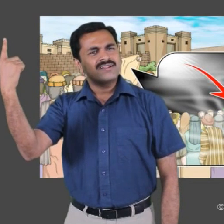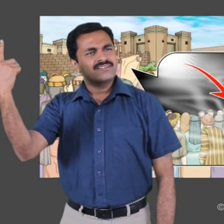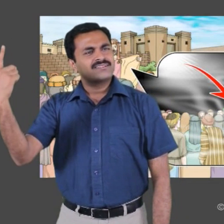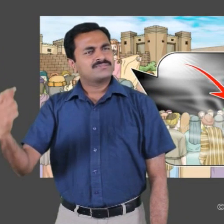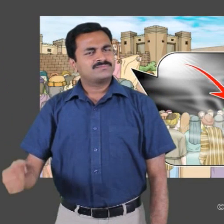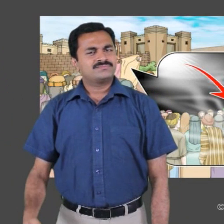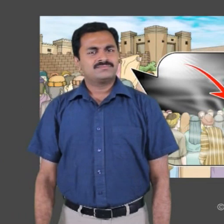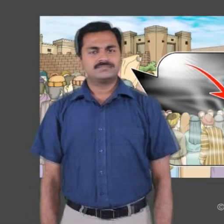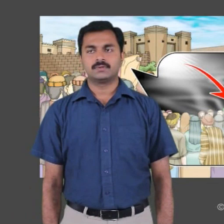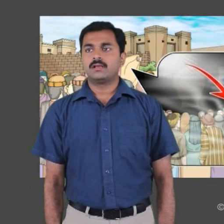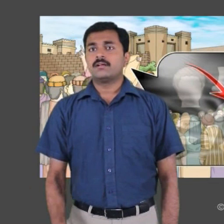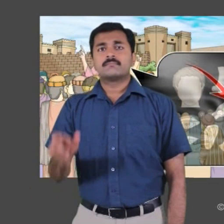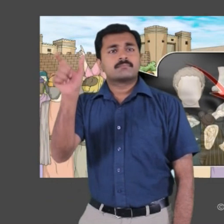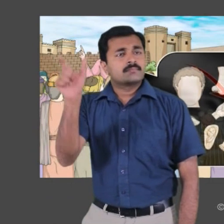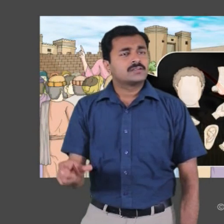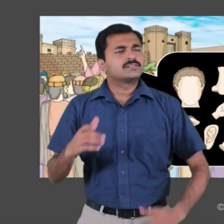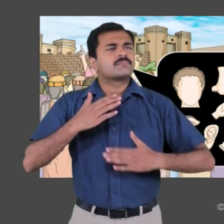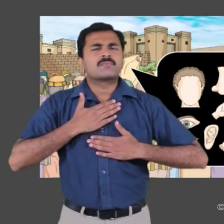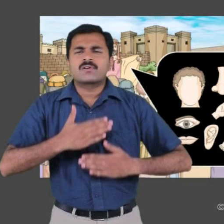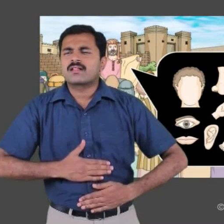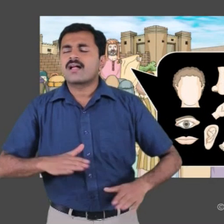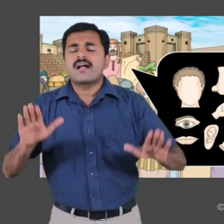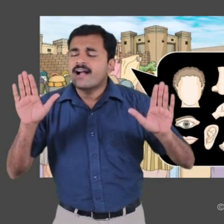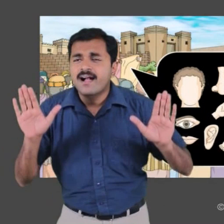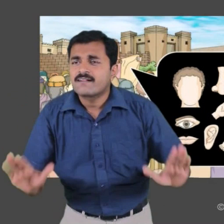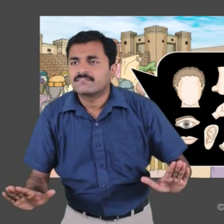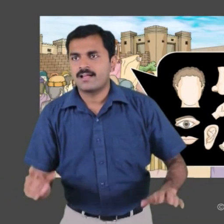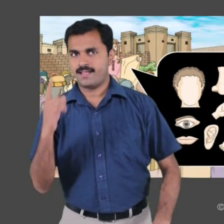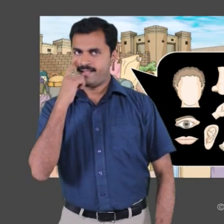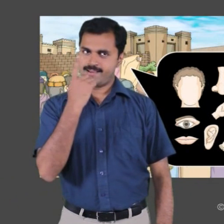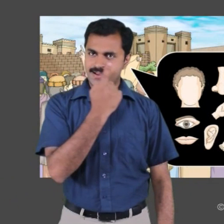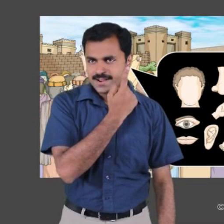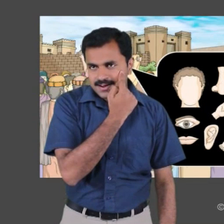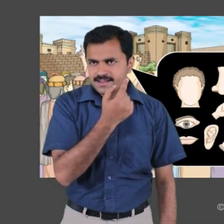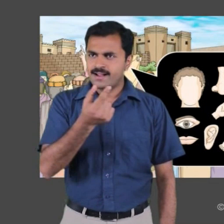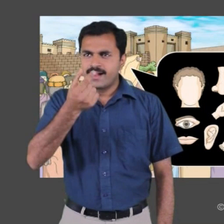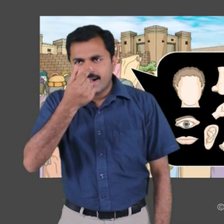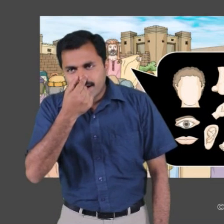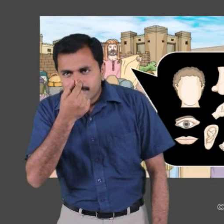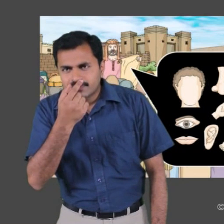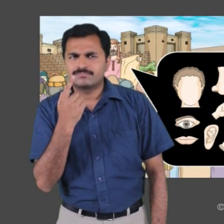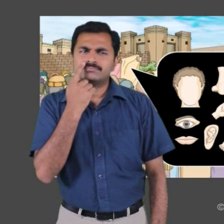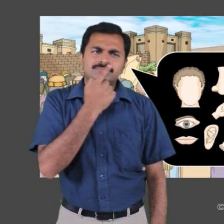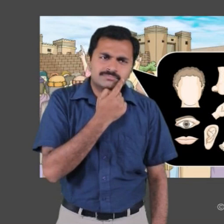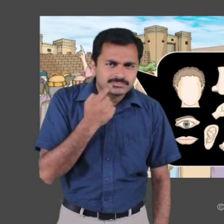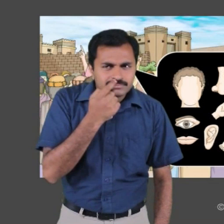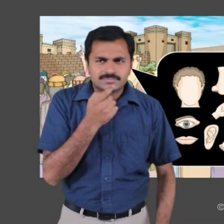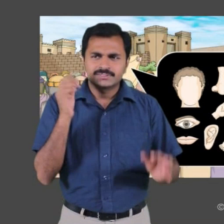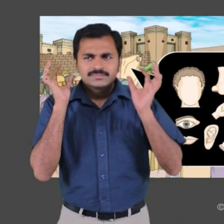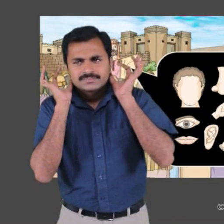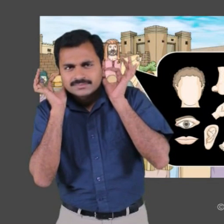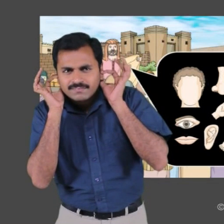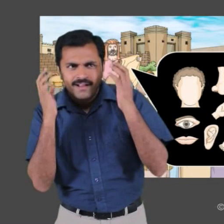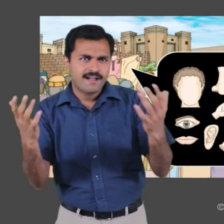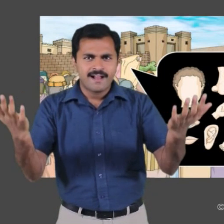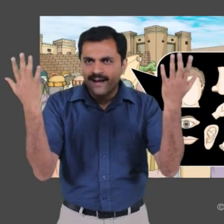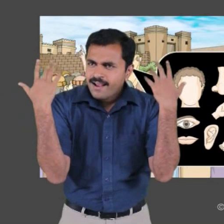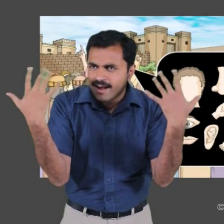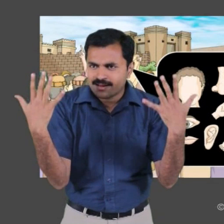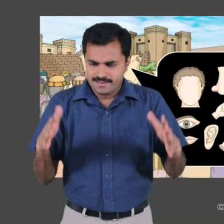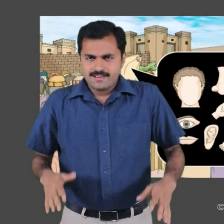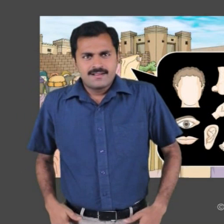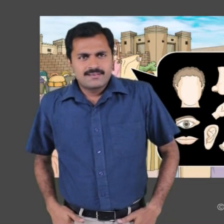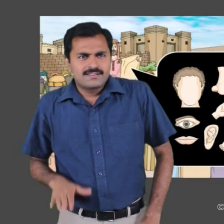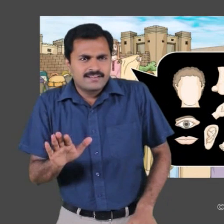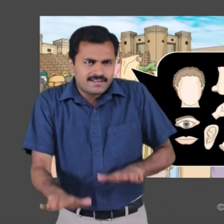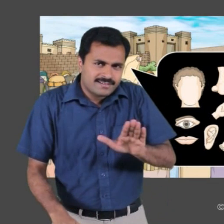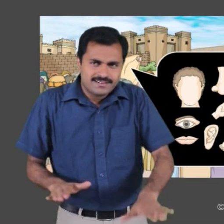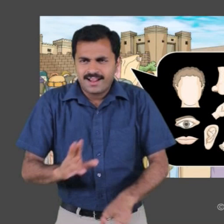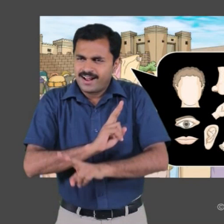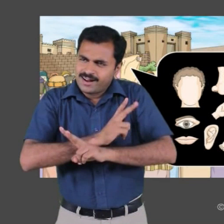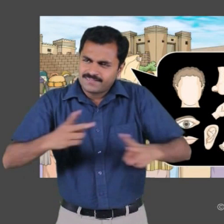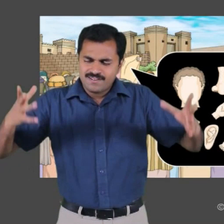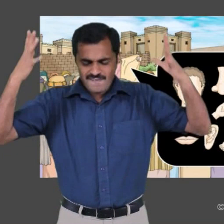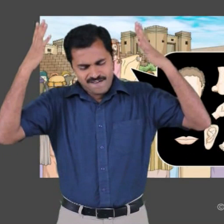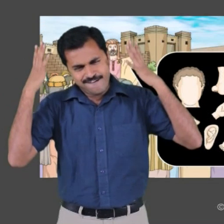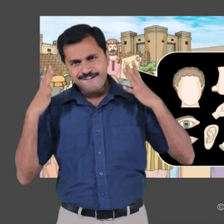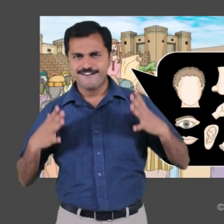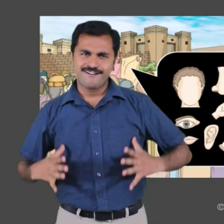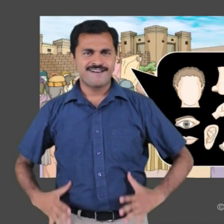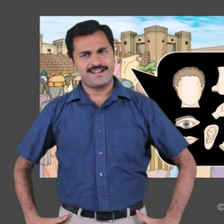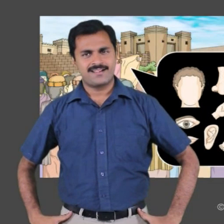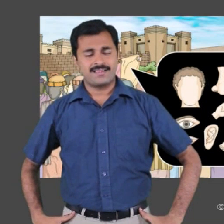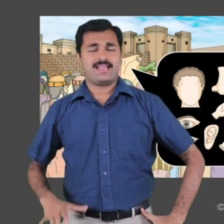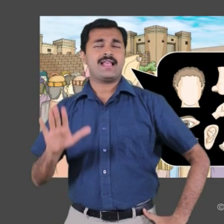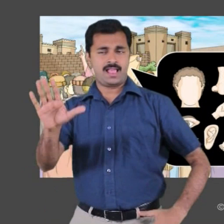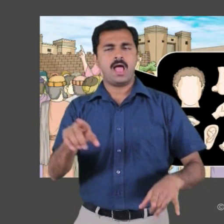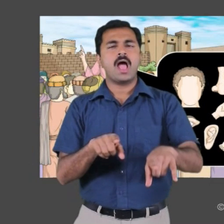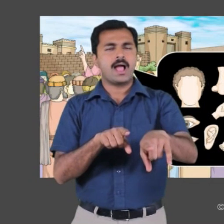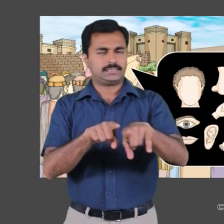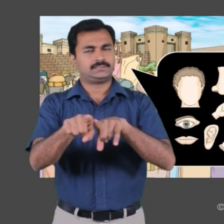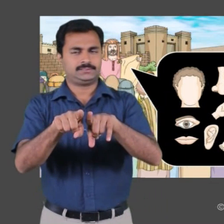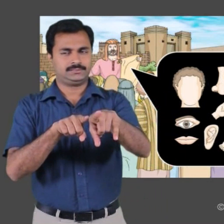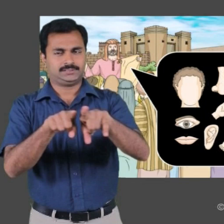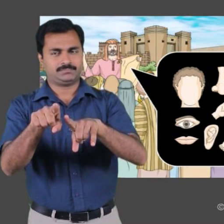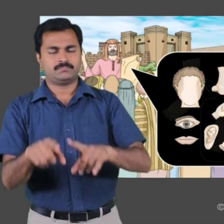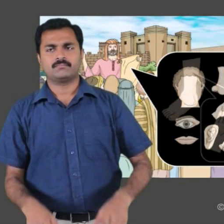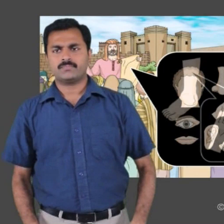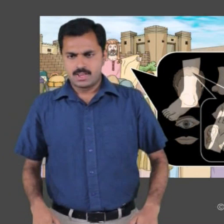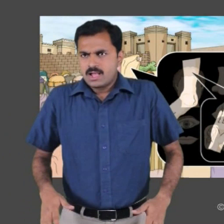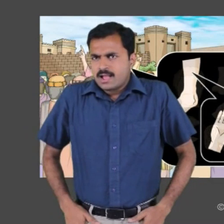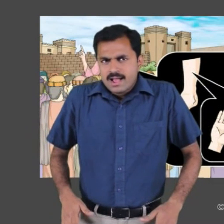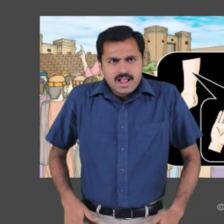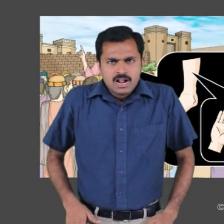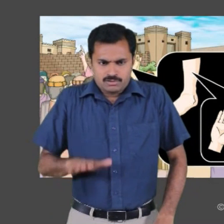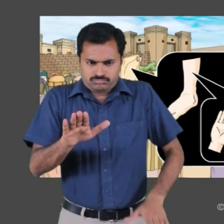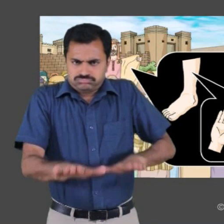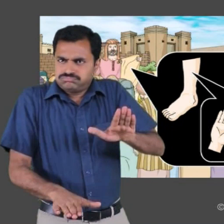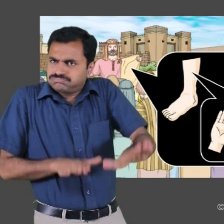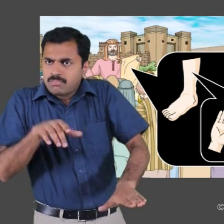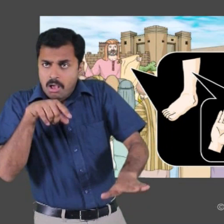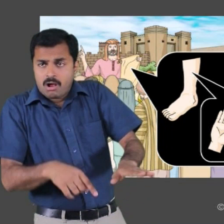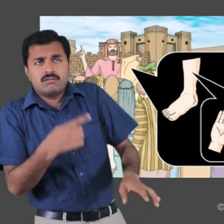For the body does not consist of one part, but of many.